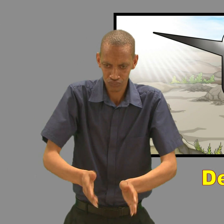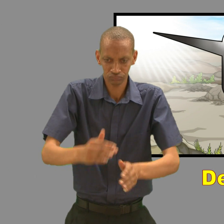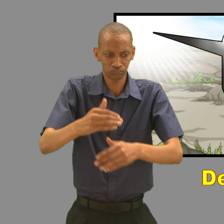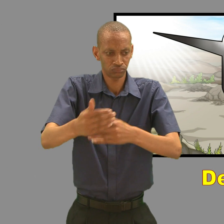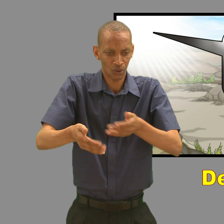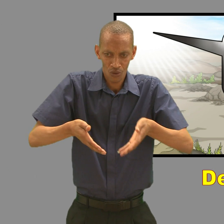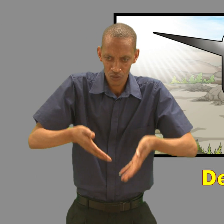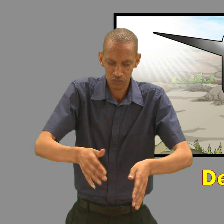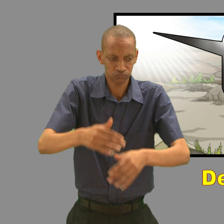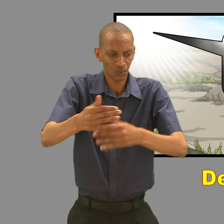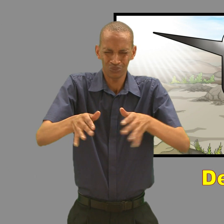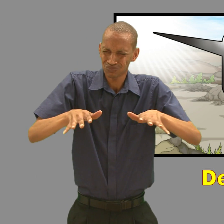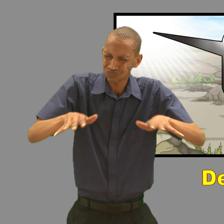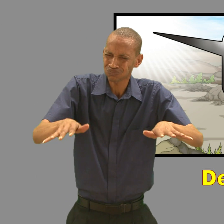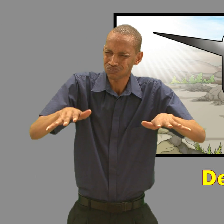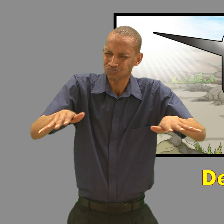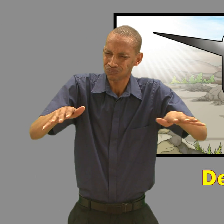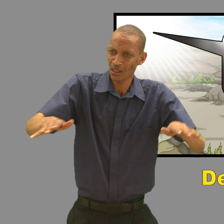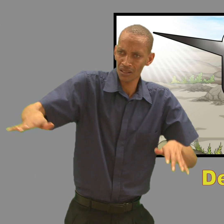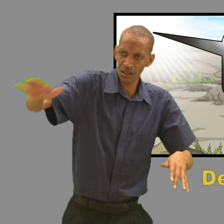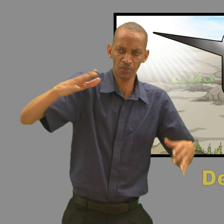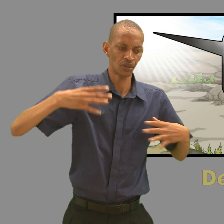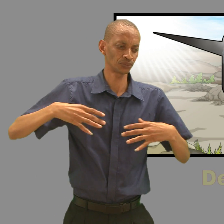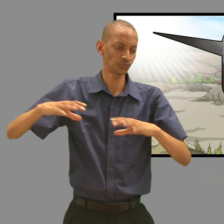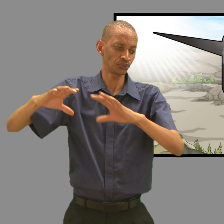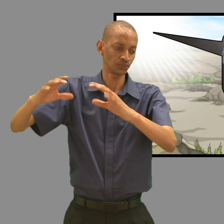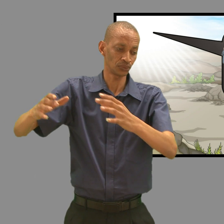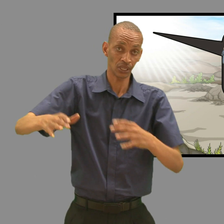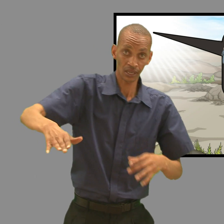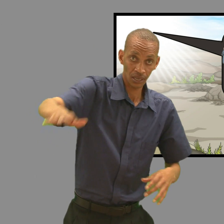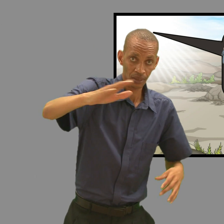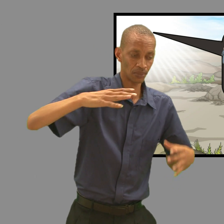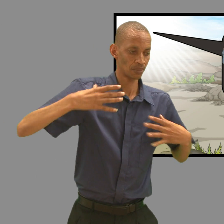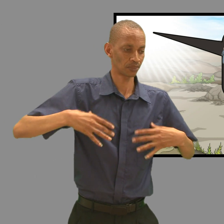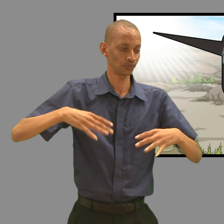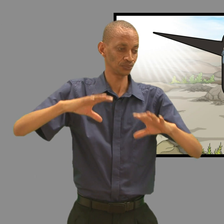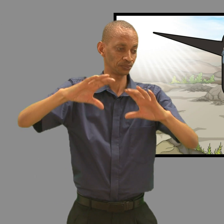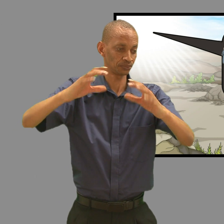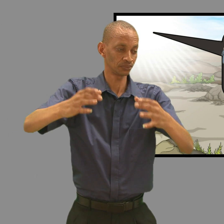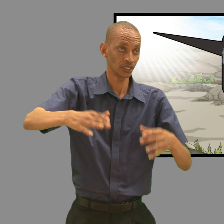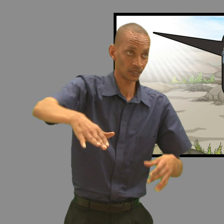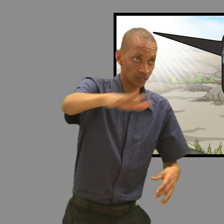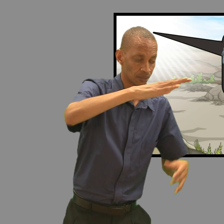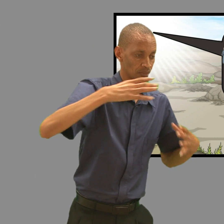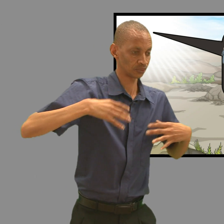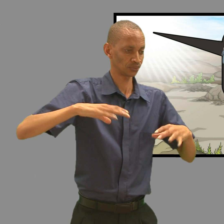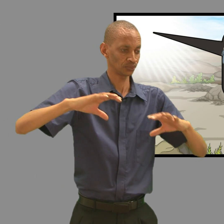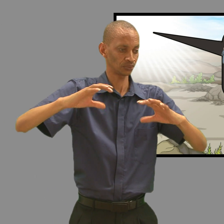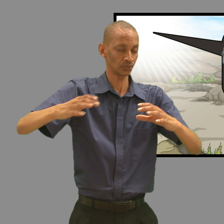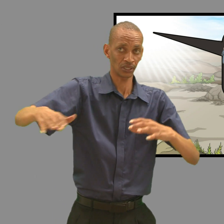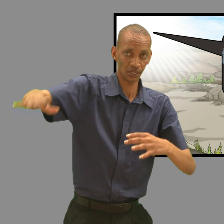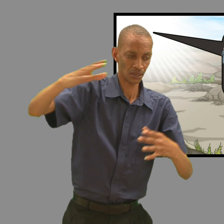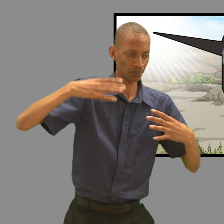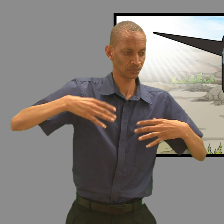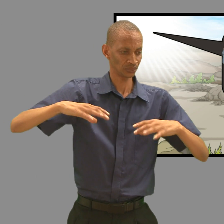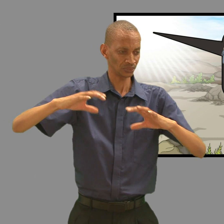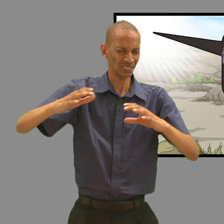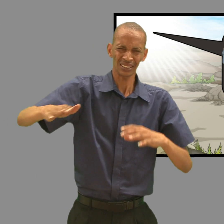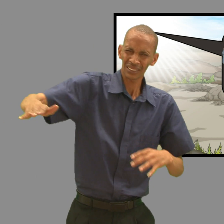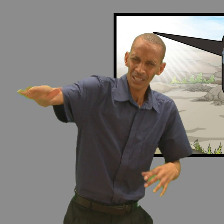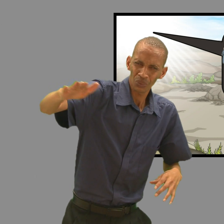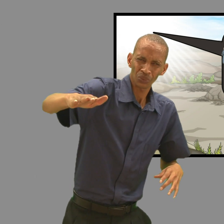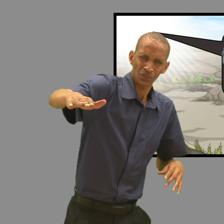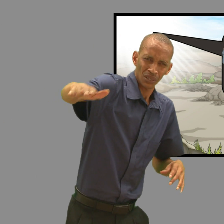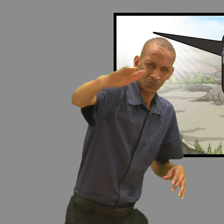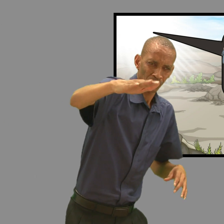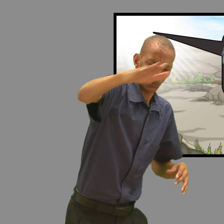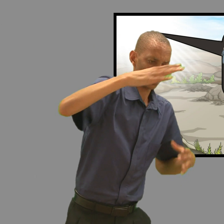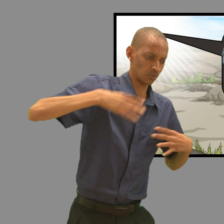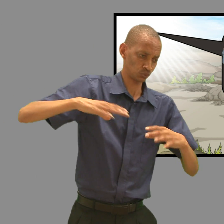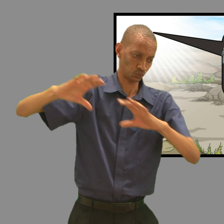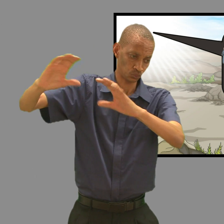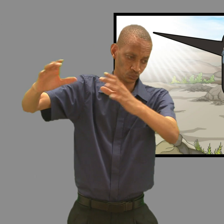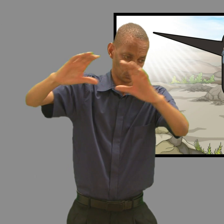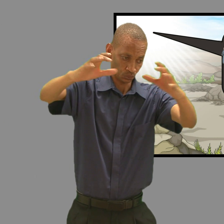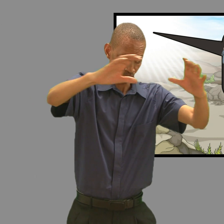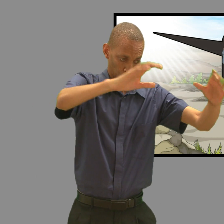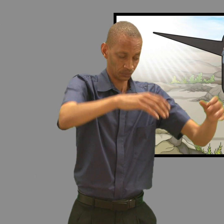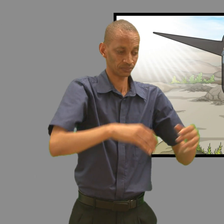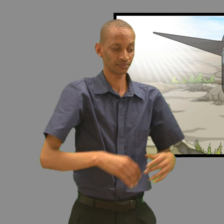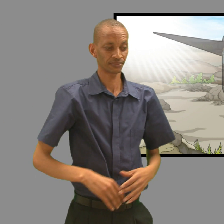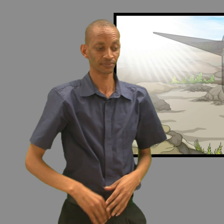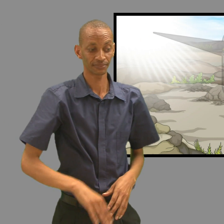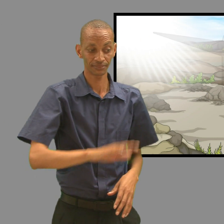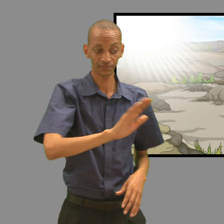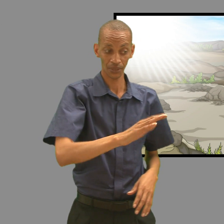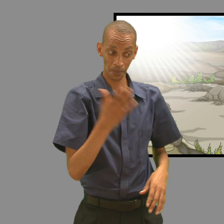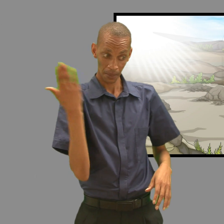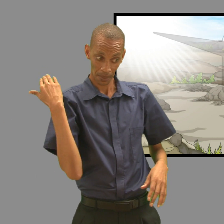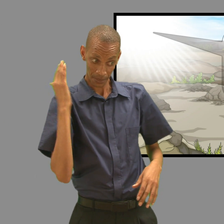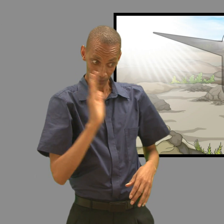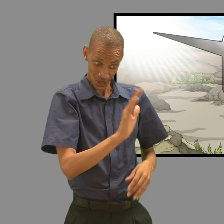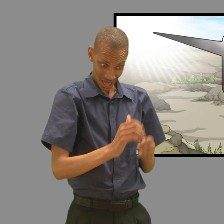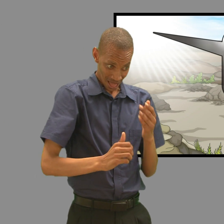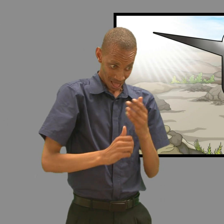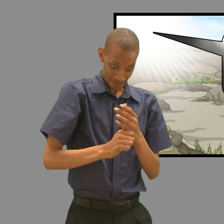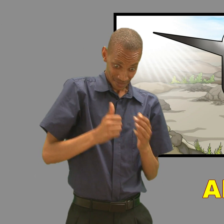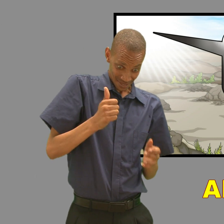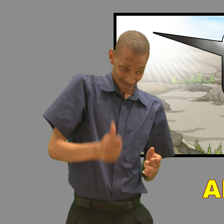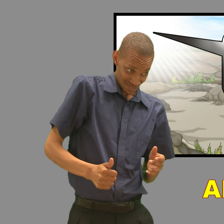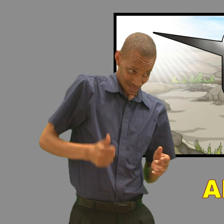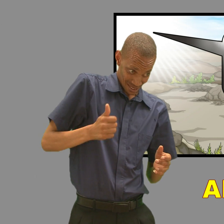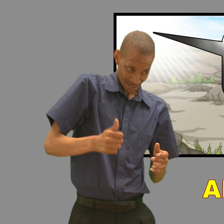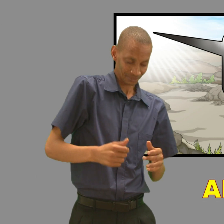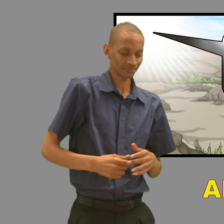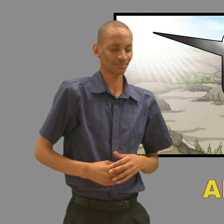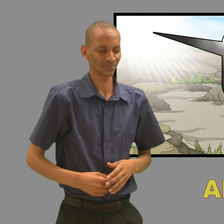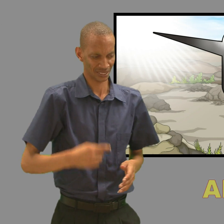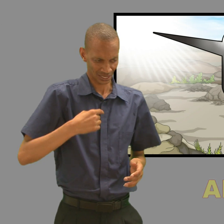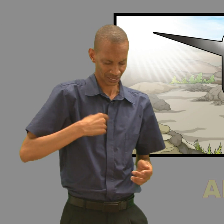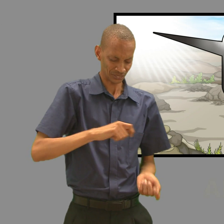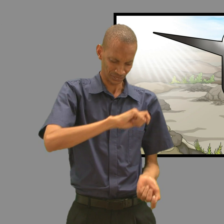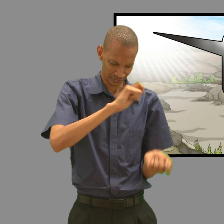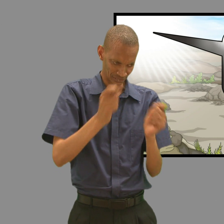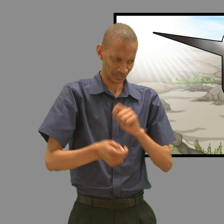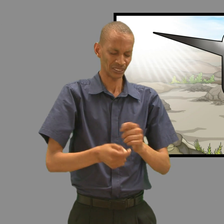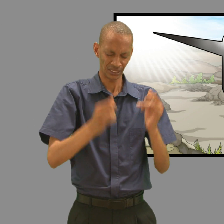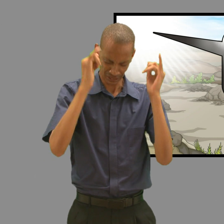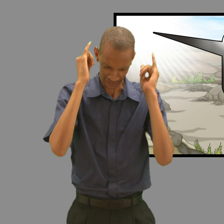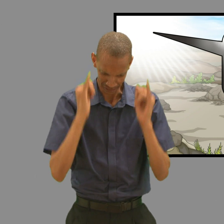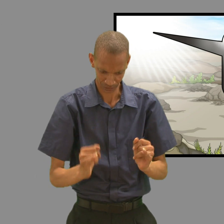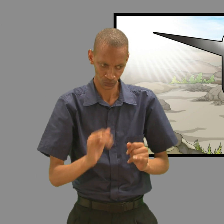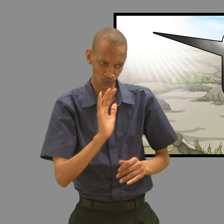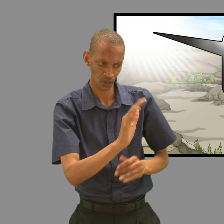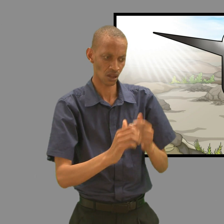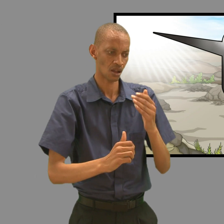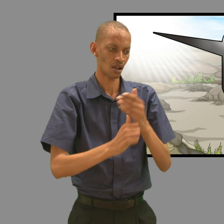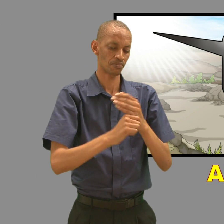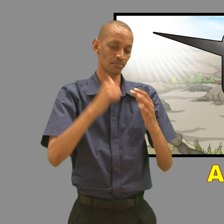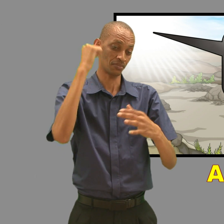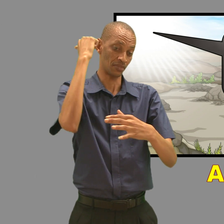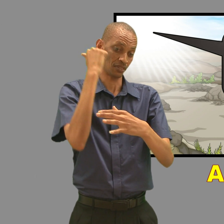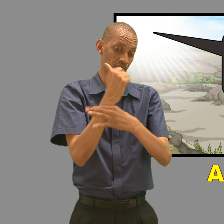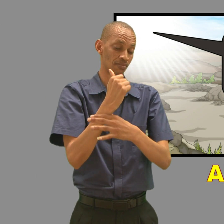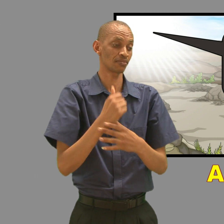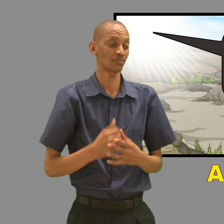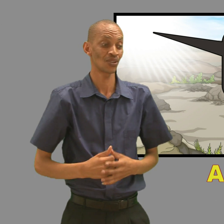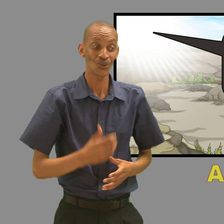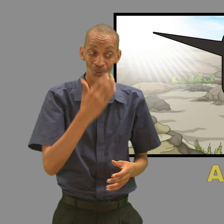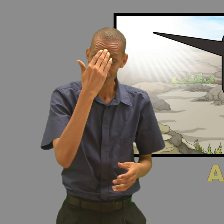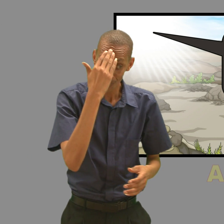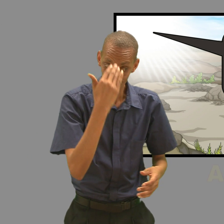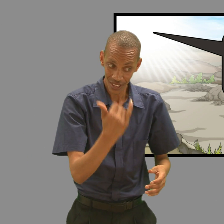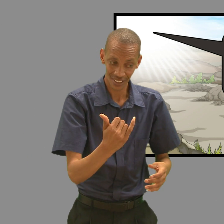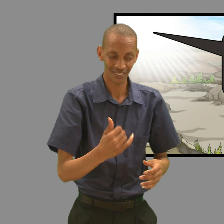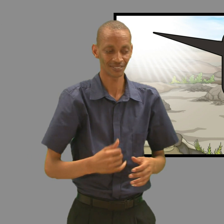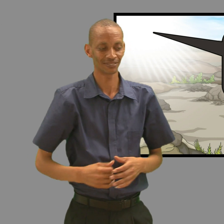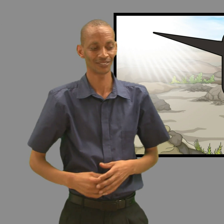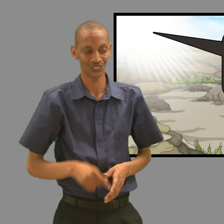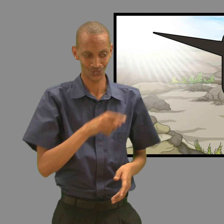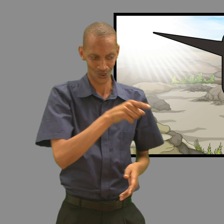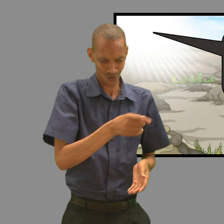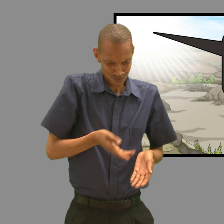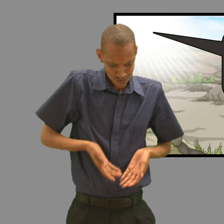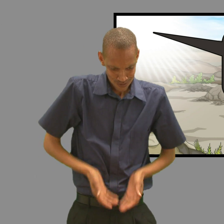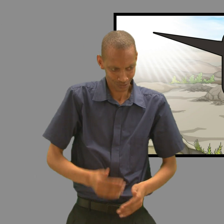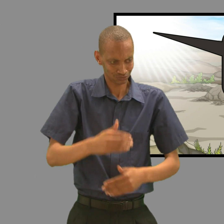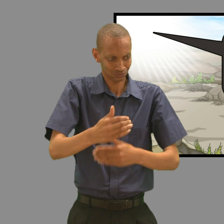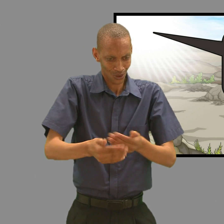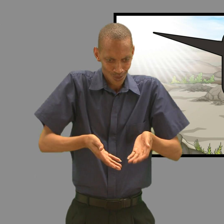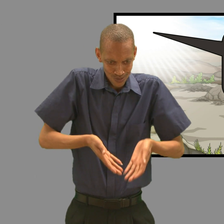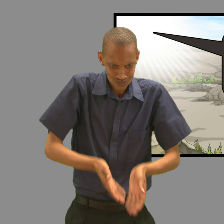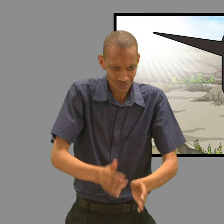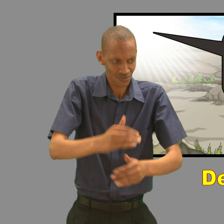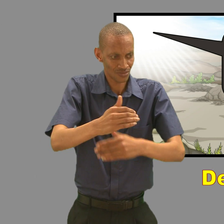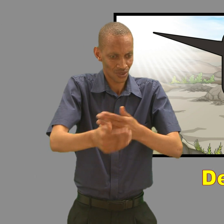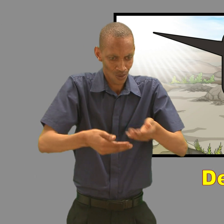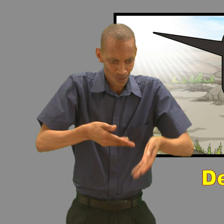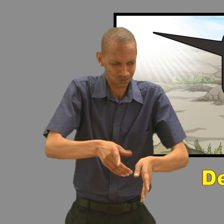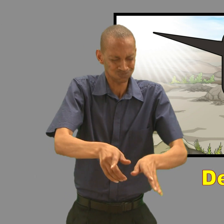No longer will you be called Abram, but your name will be Abraham, for I have made you a father of many nations.